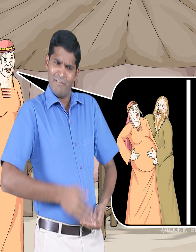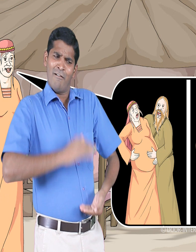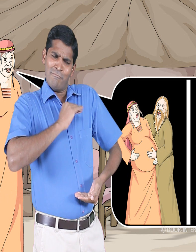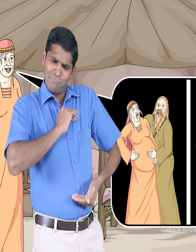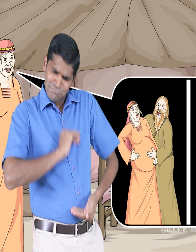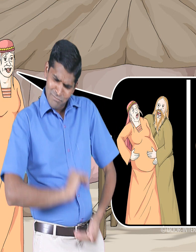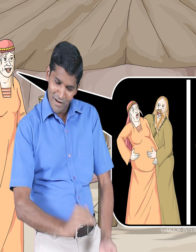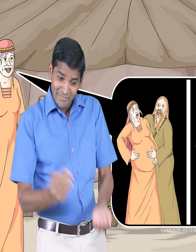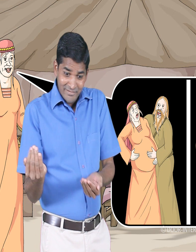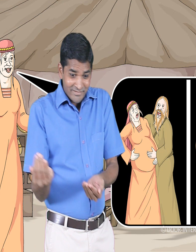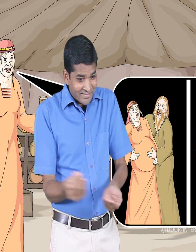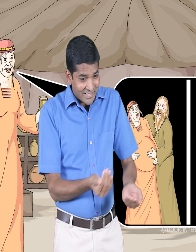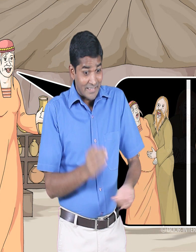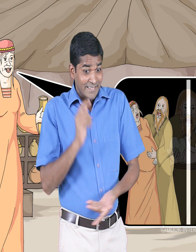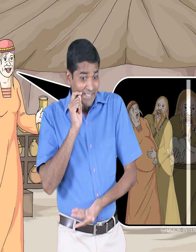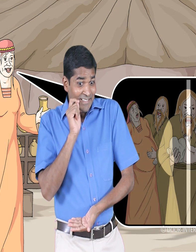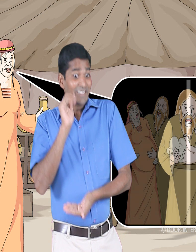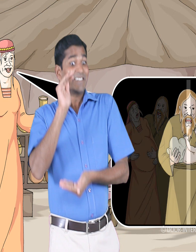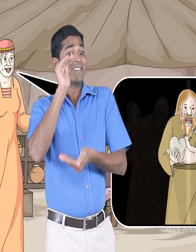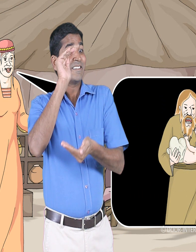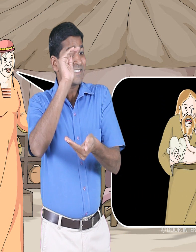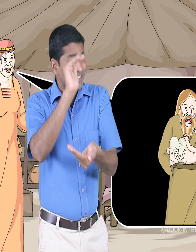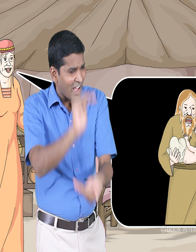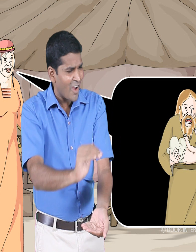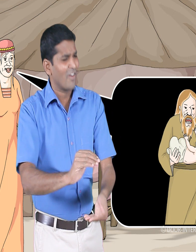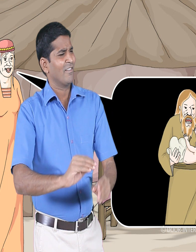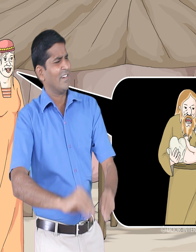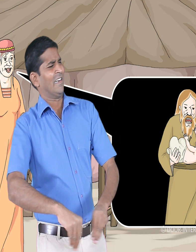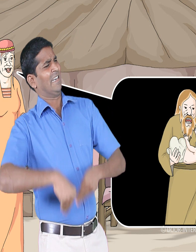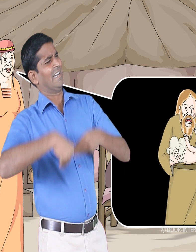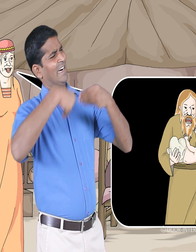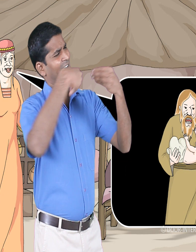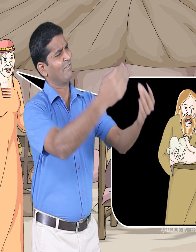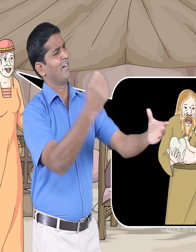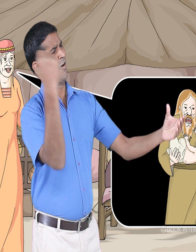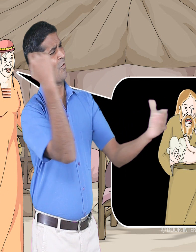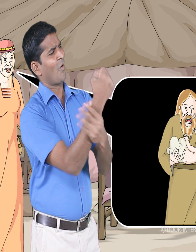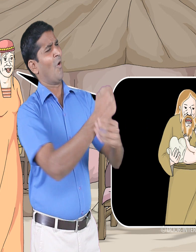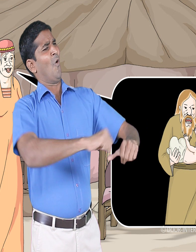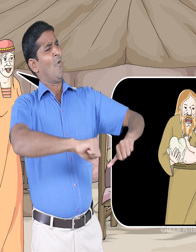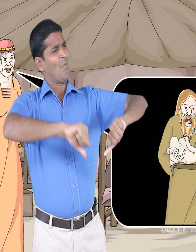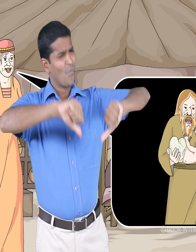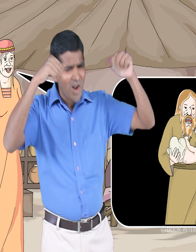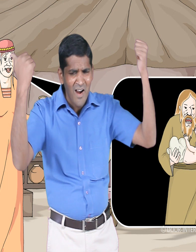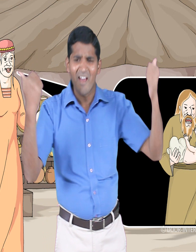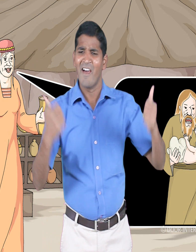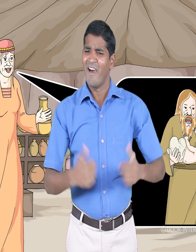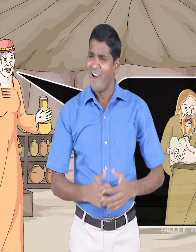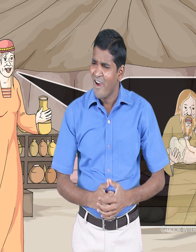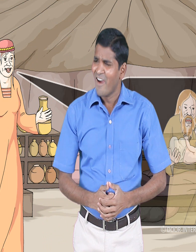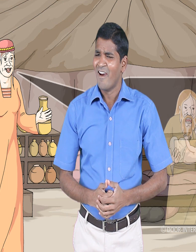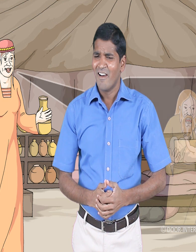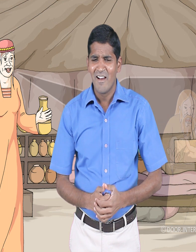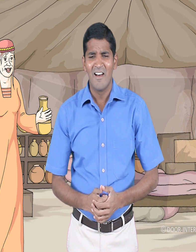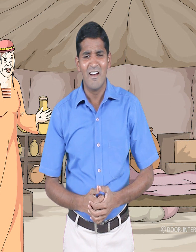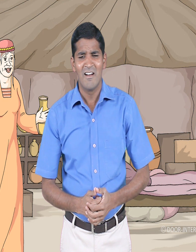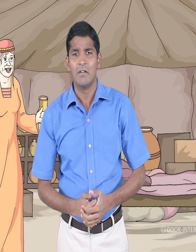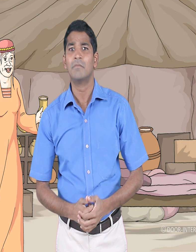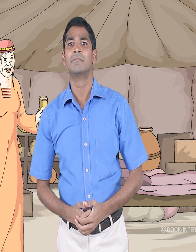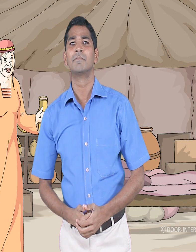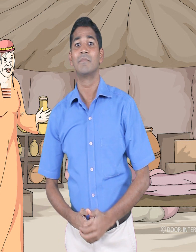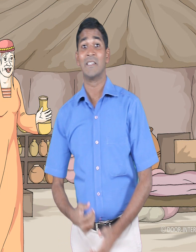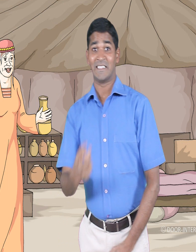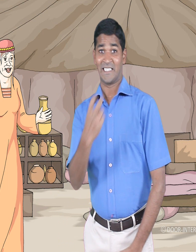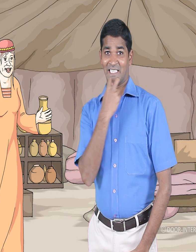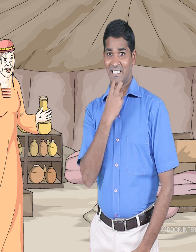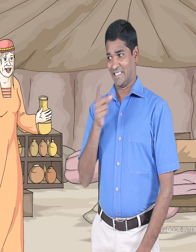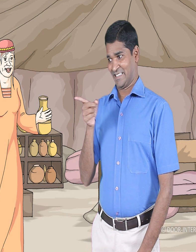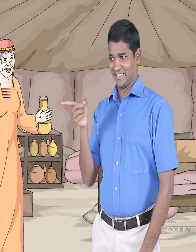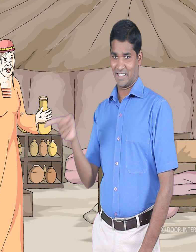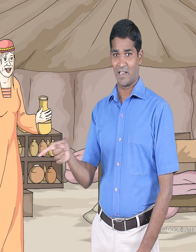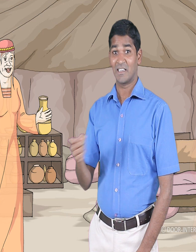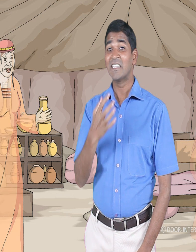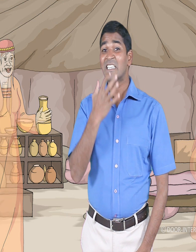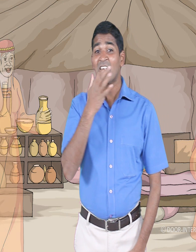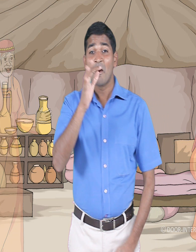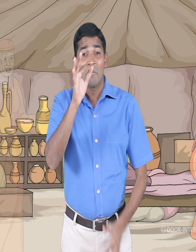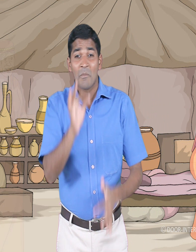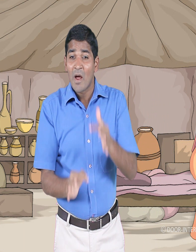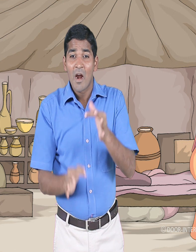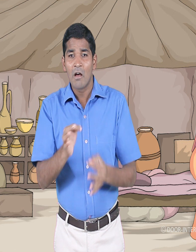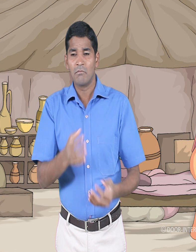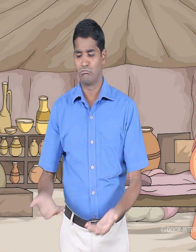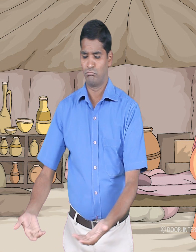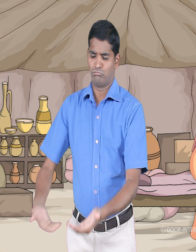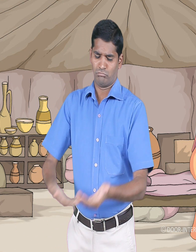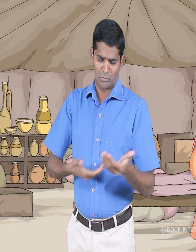Yet I have borne him a son in his old age.”